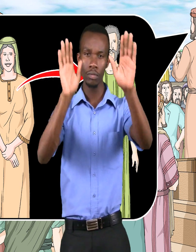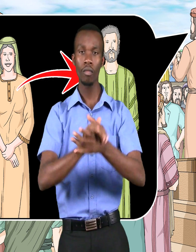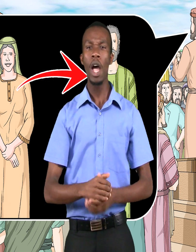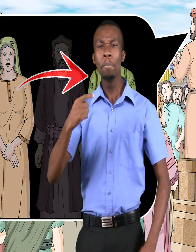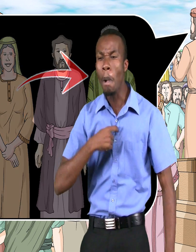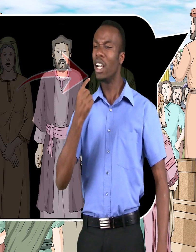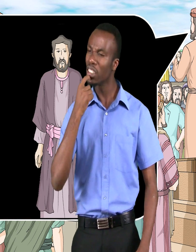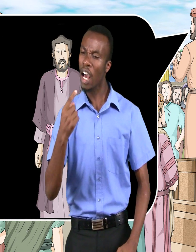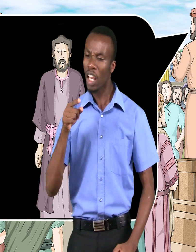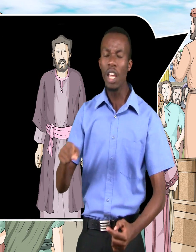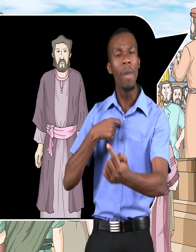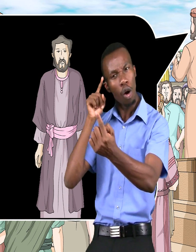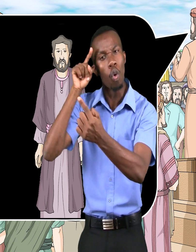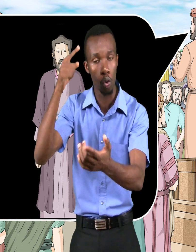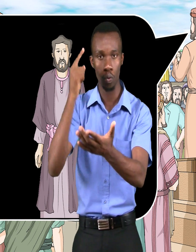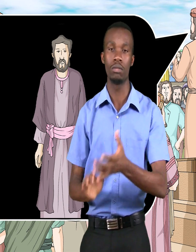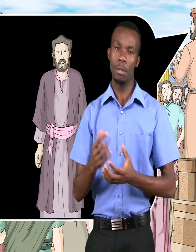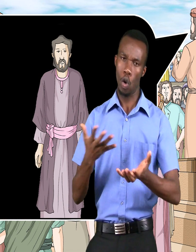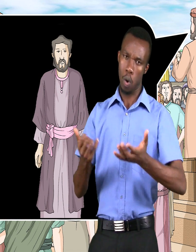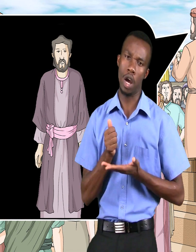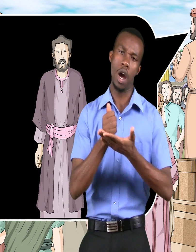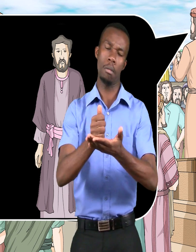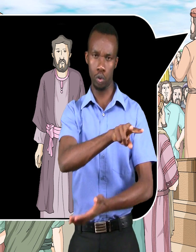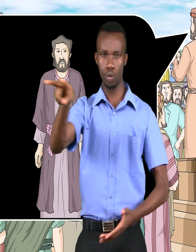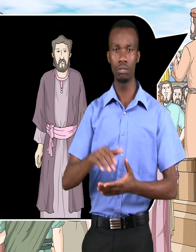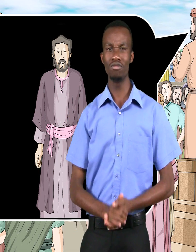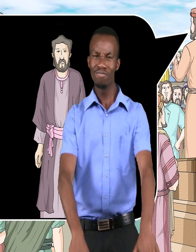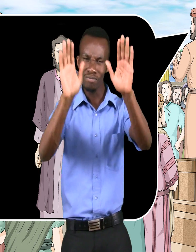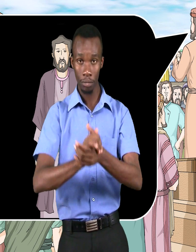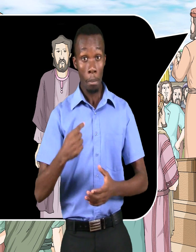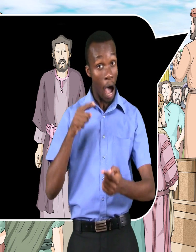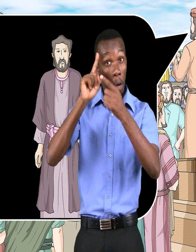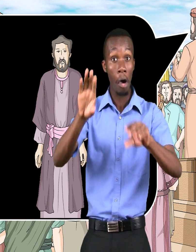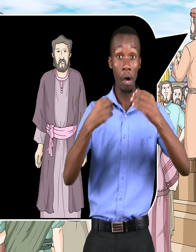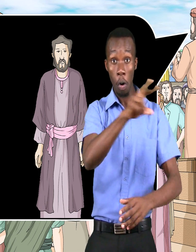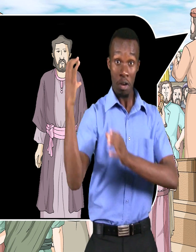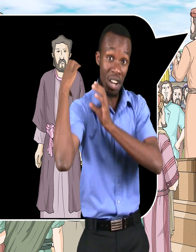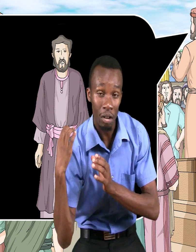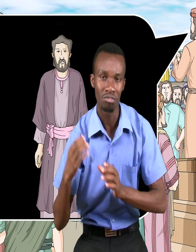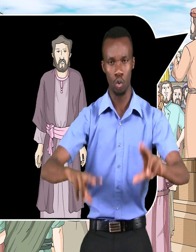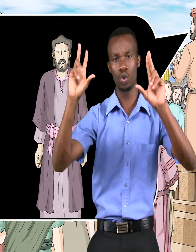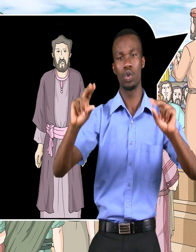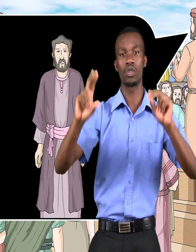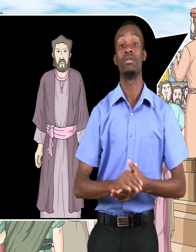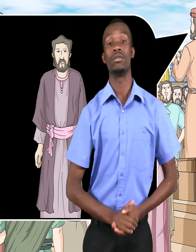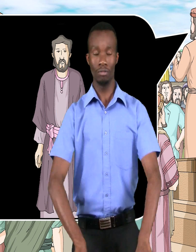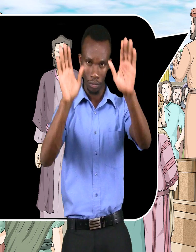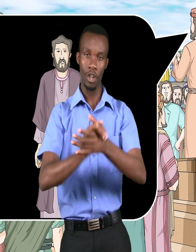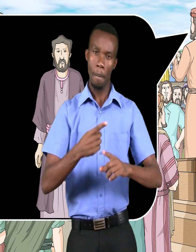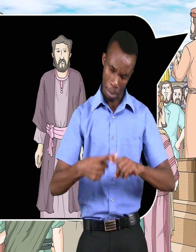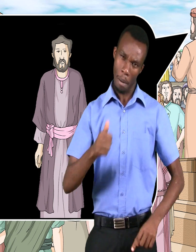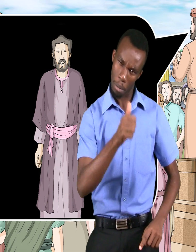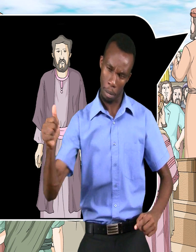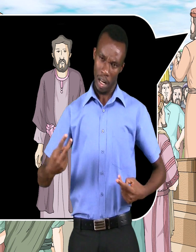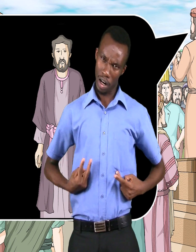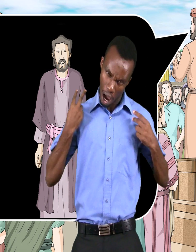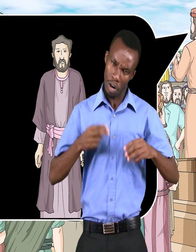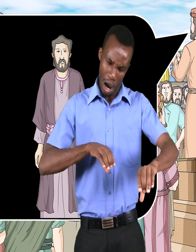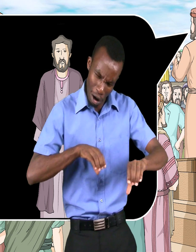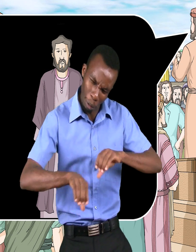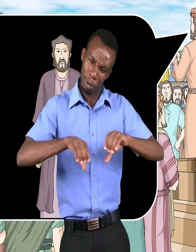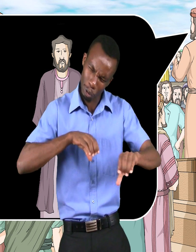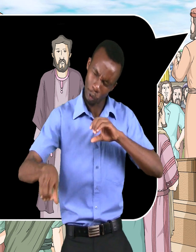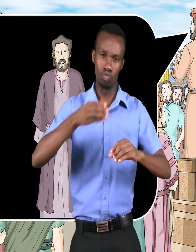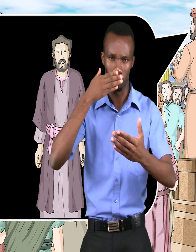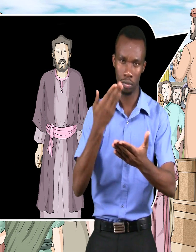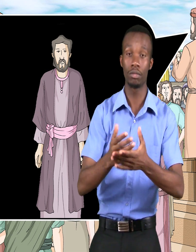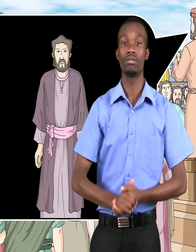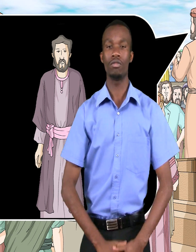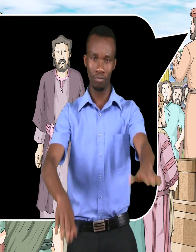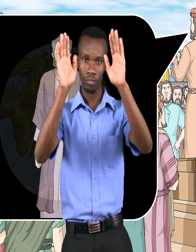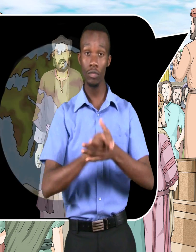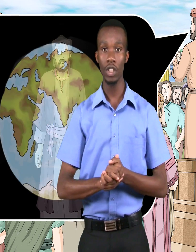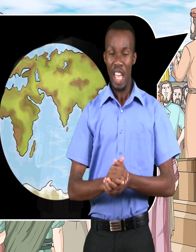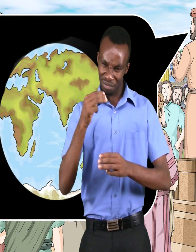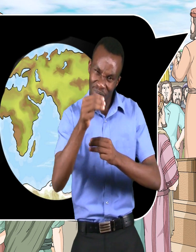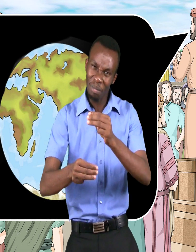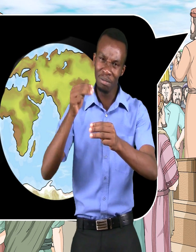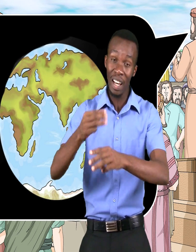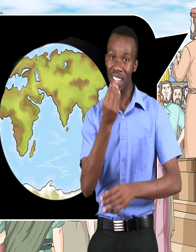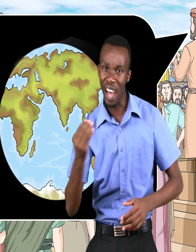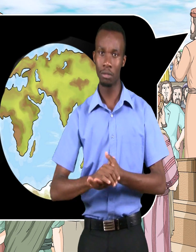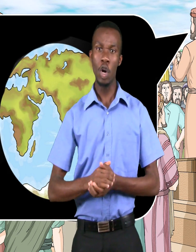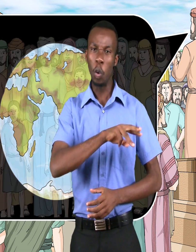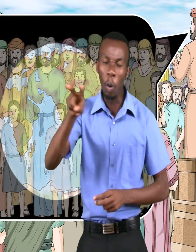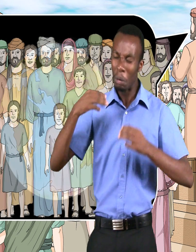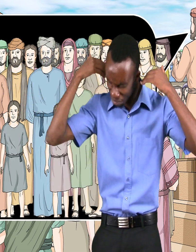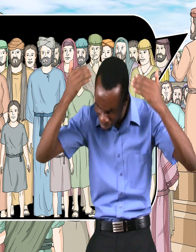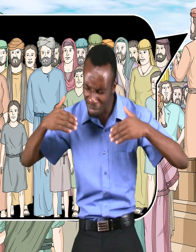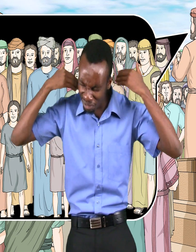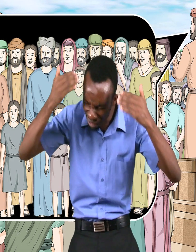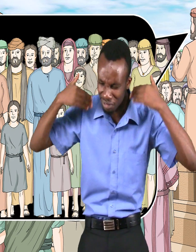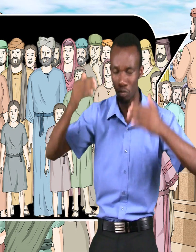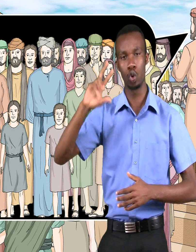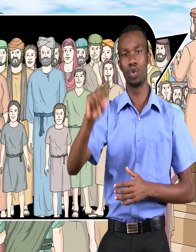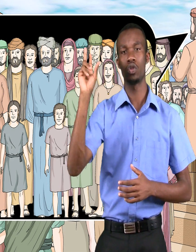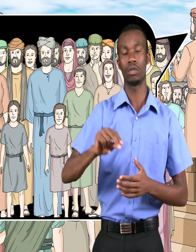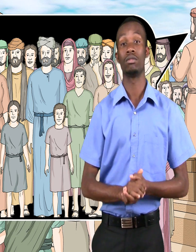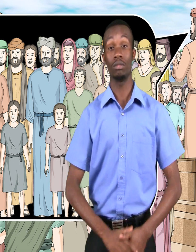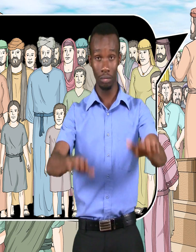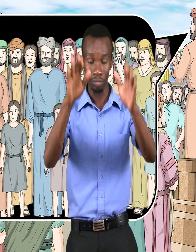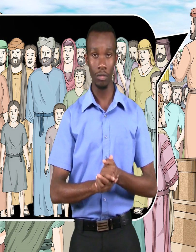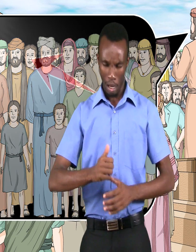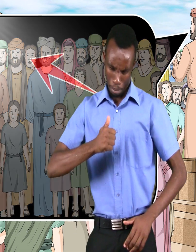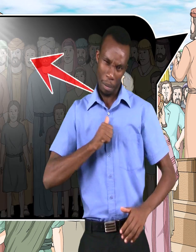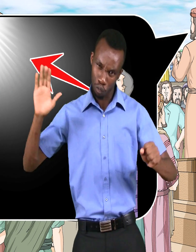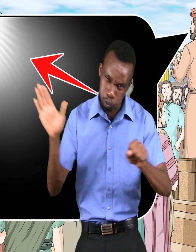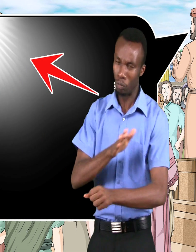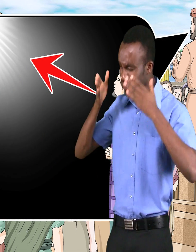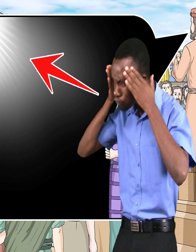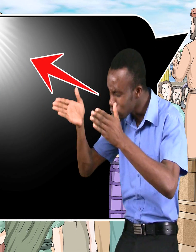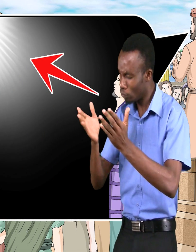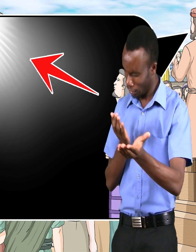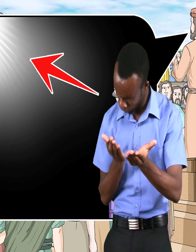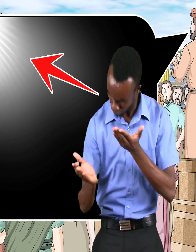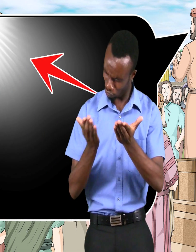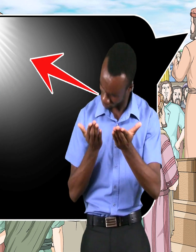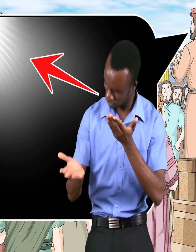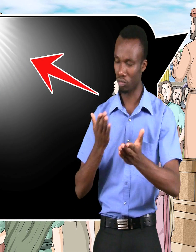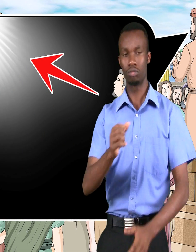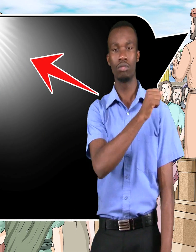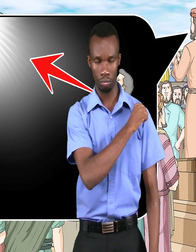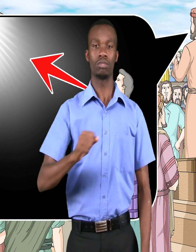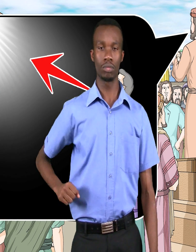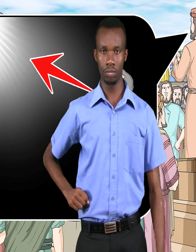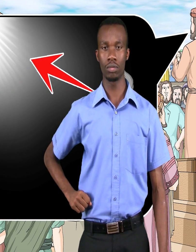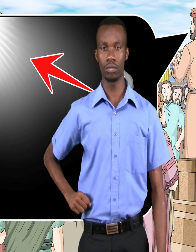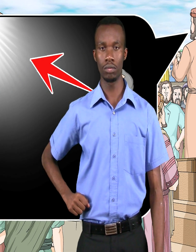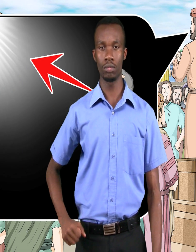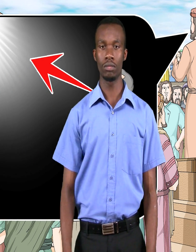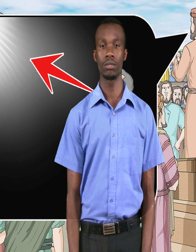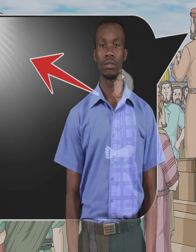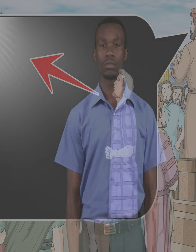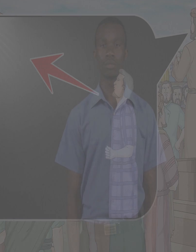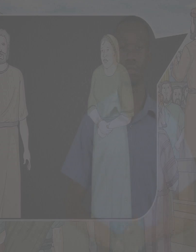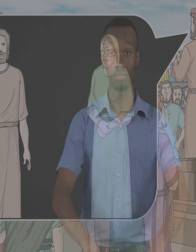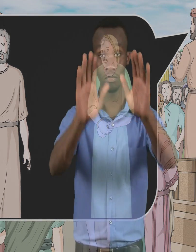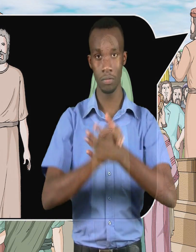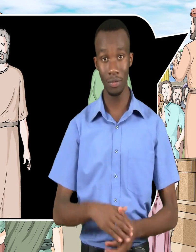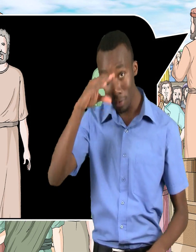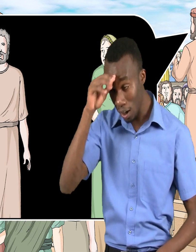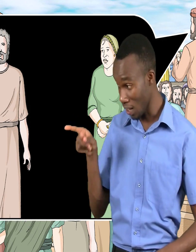I am saying this for your own good, not to restrict you, but in order to promote proper decorum and undivided devotion to the Lord.